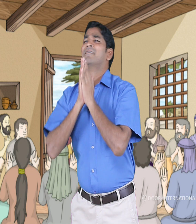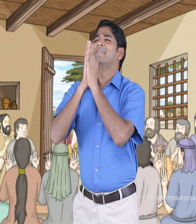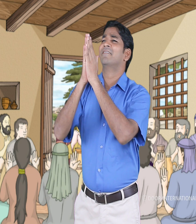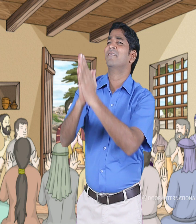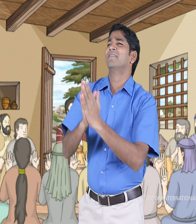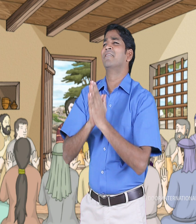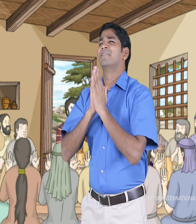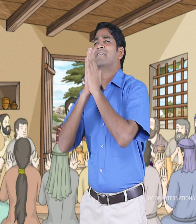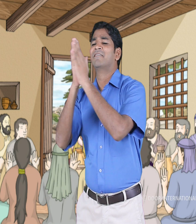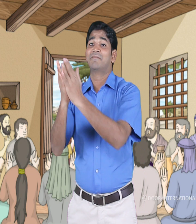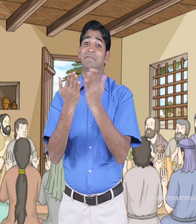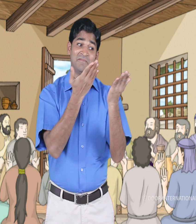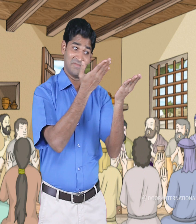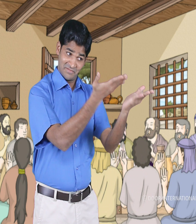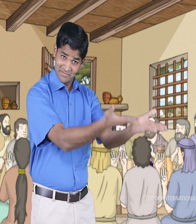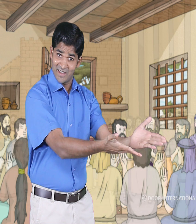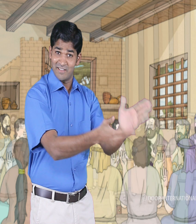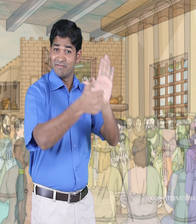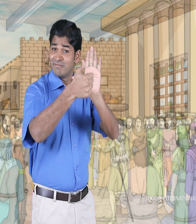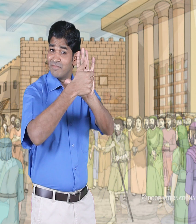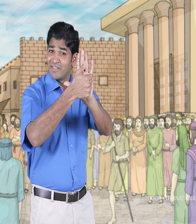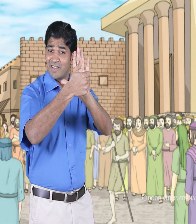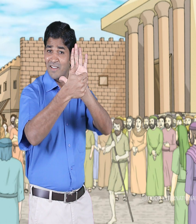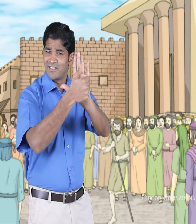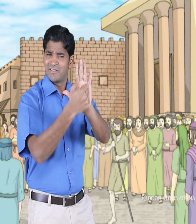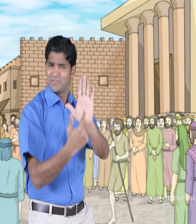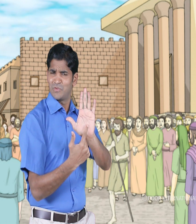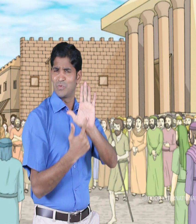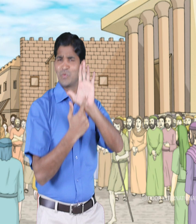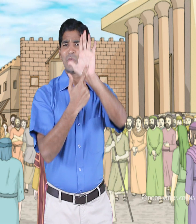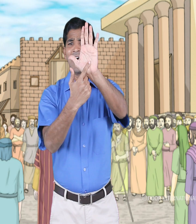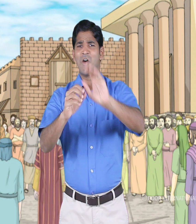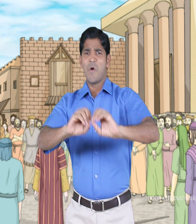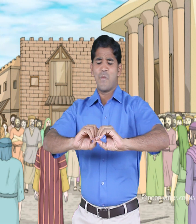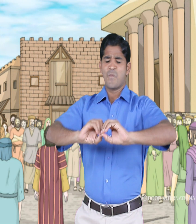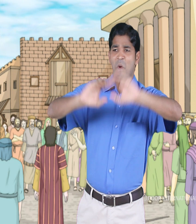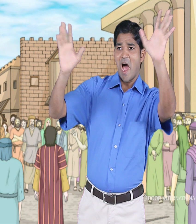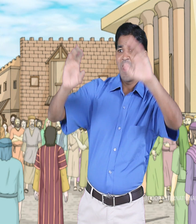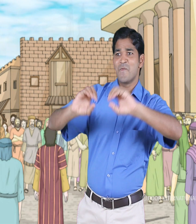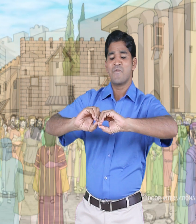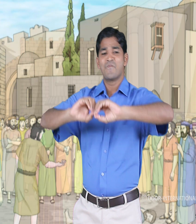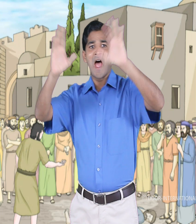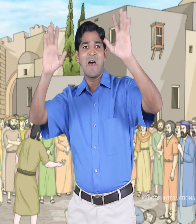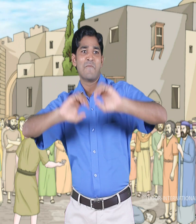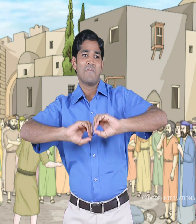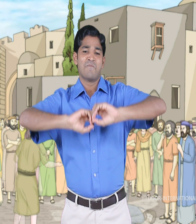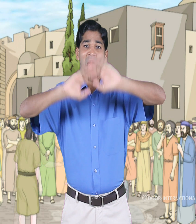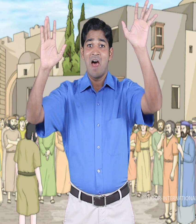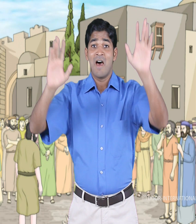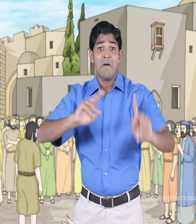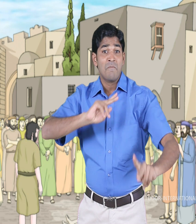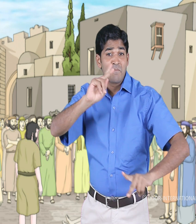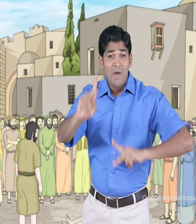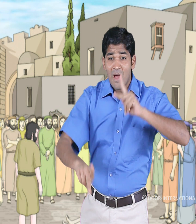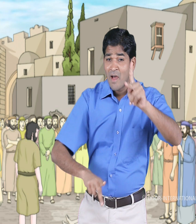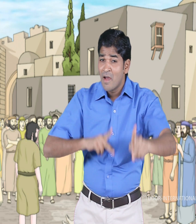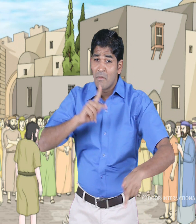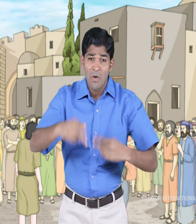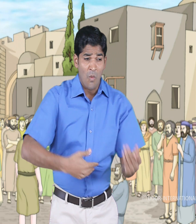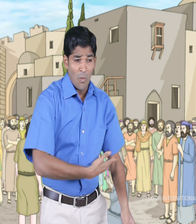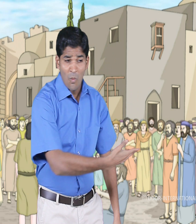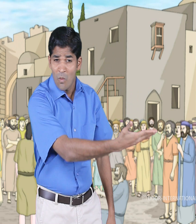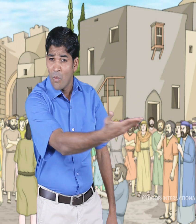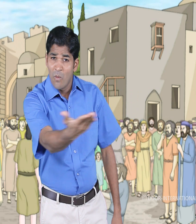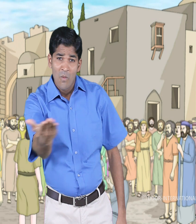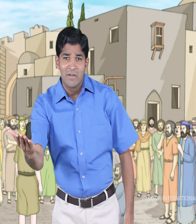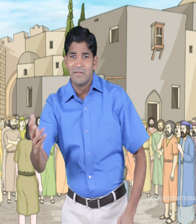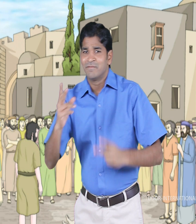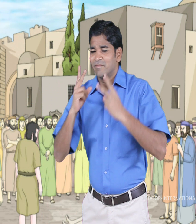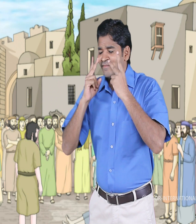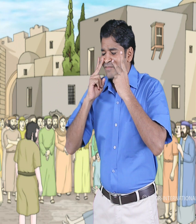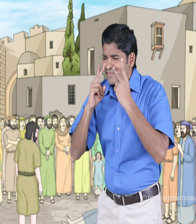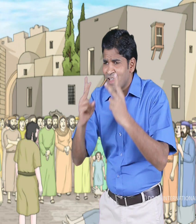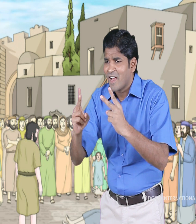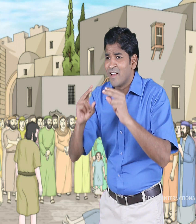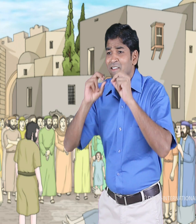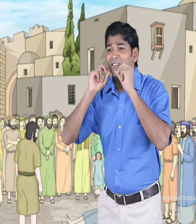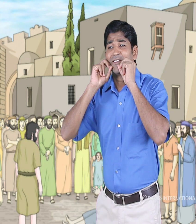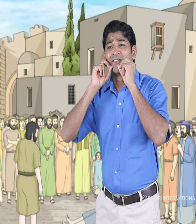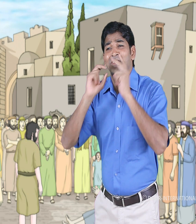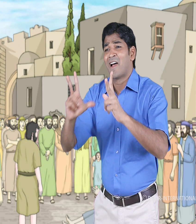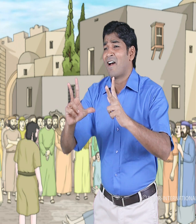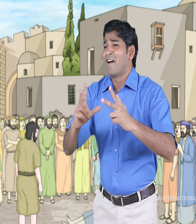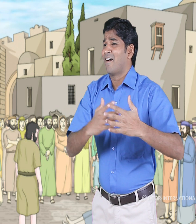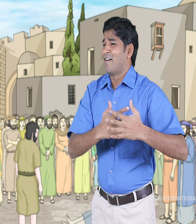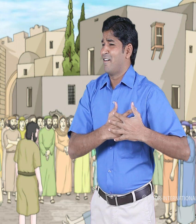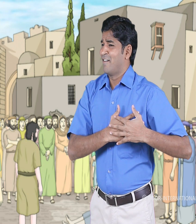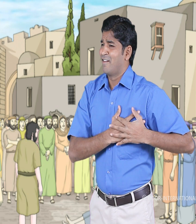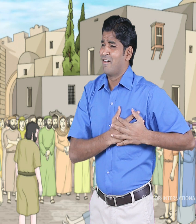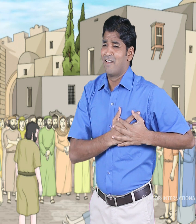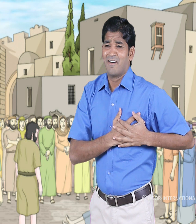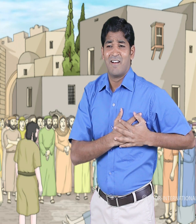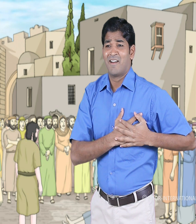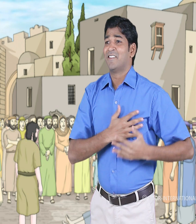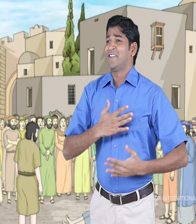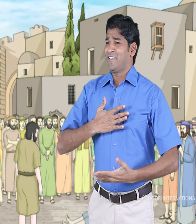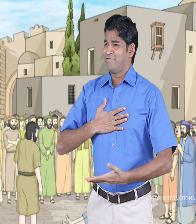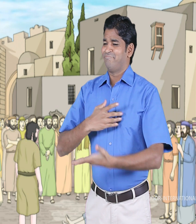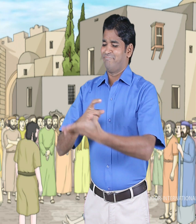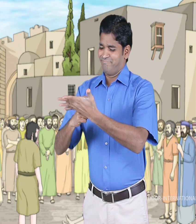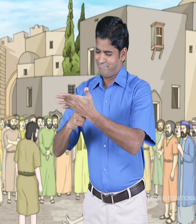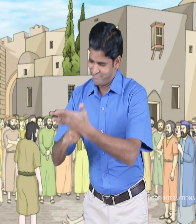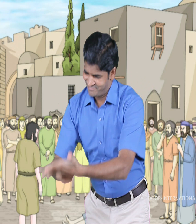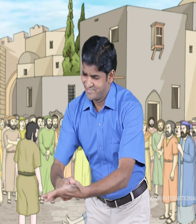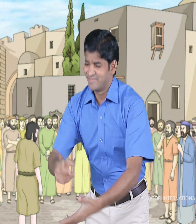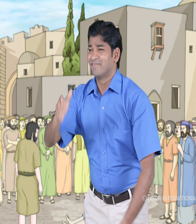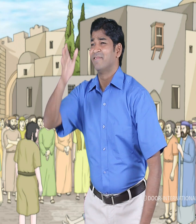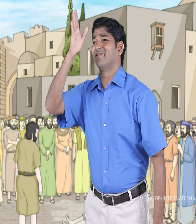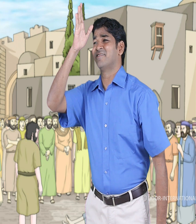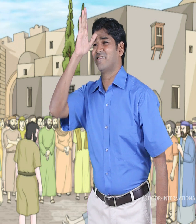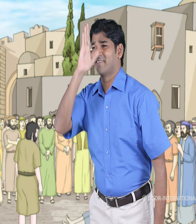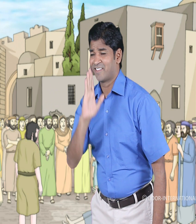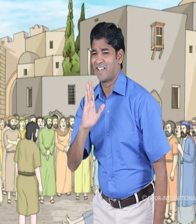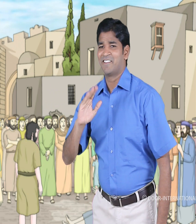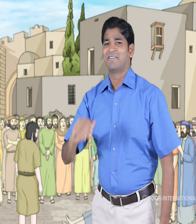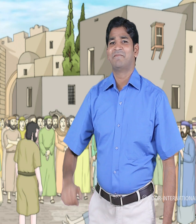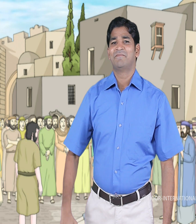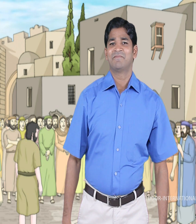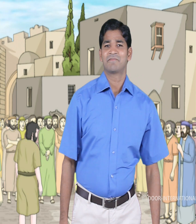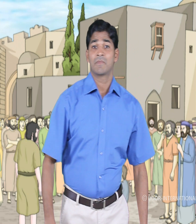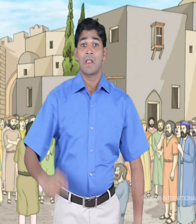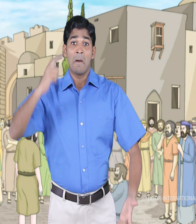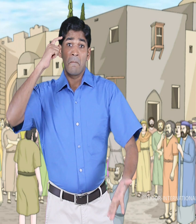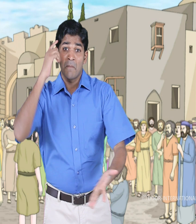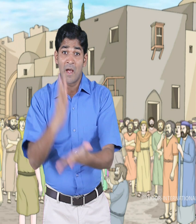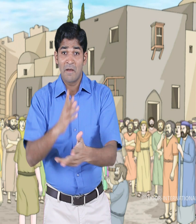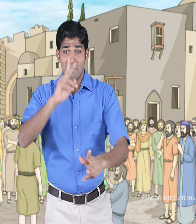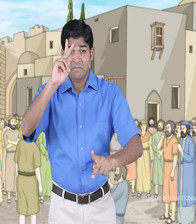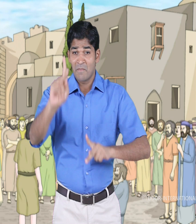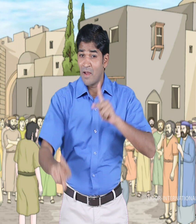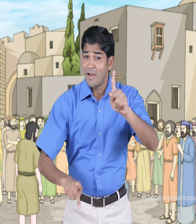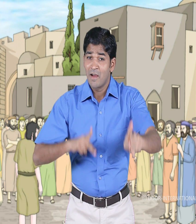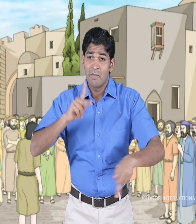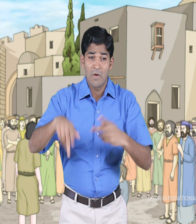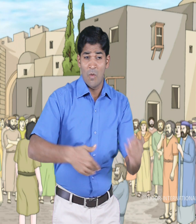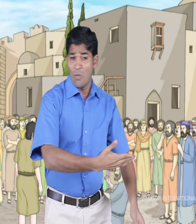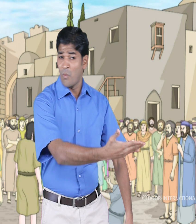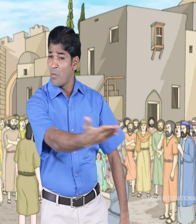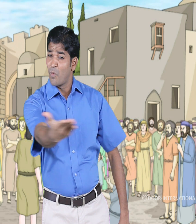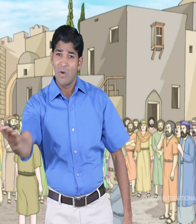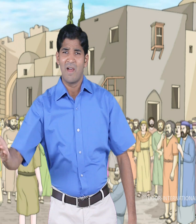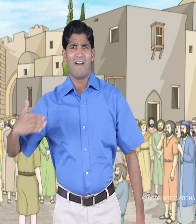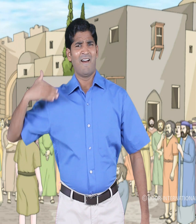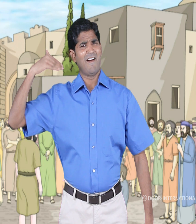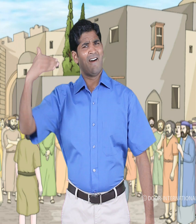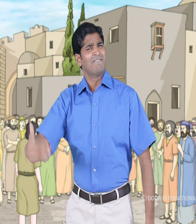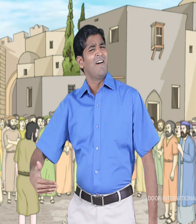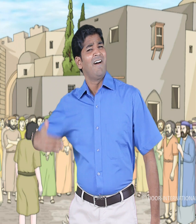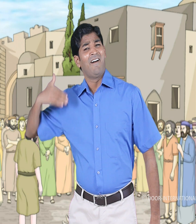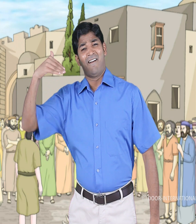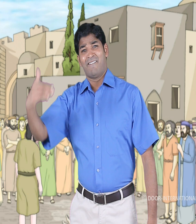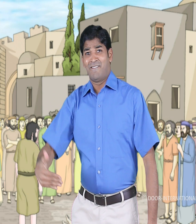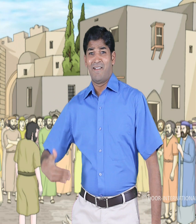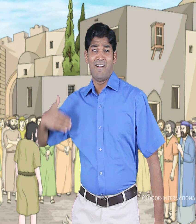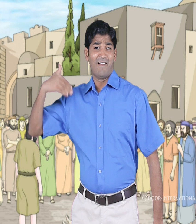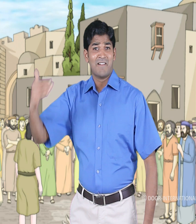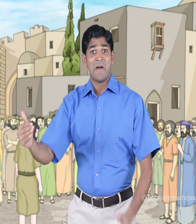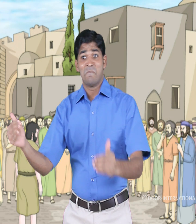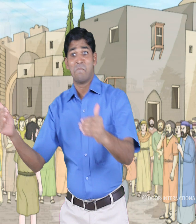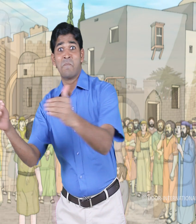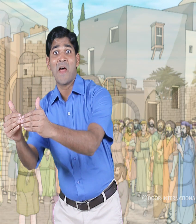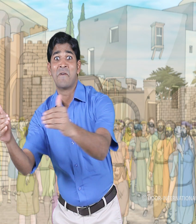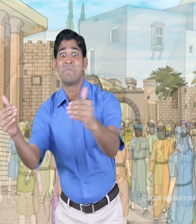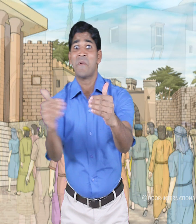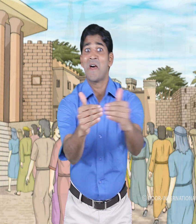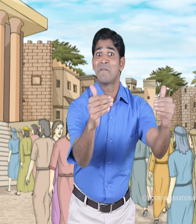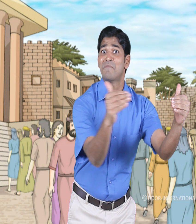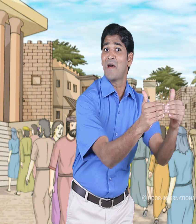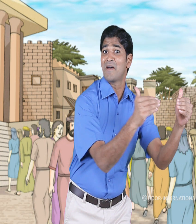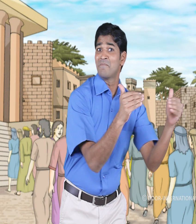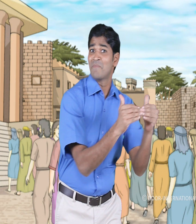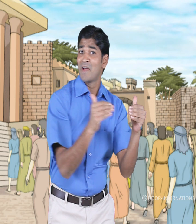A sense of awe came over everyone, and the apostles performed many wonders and signs.